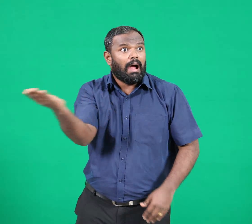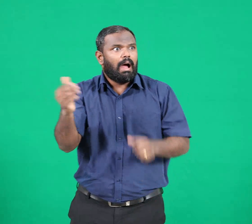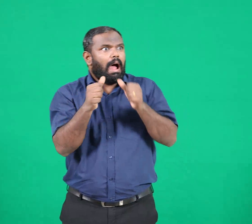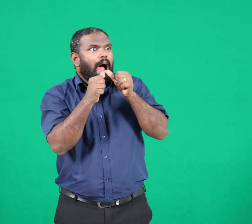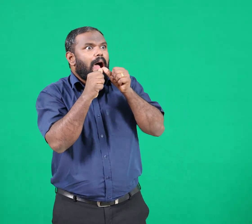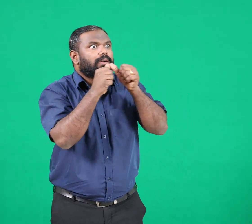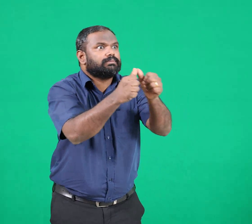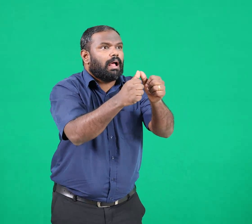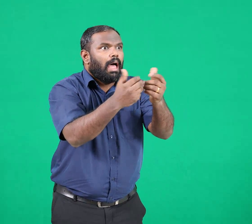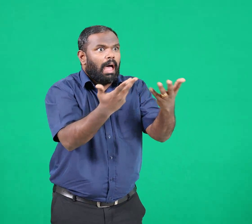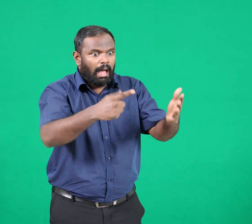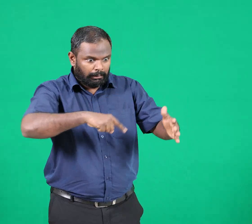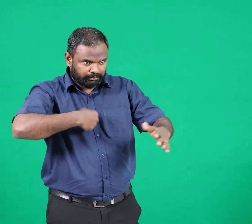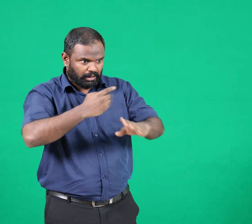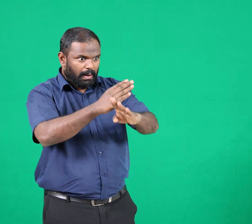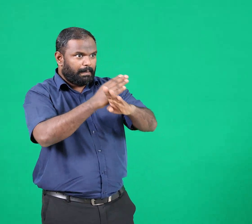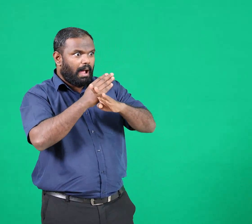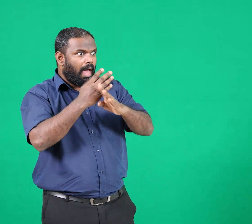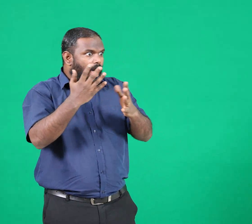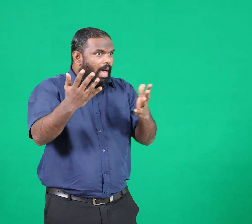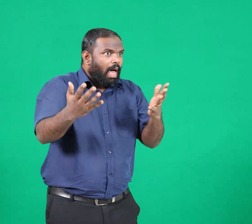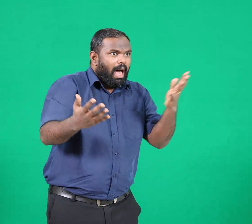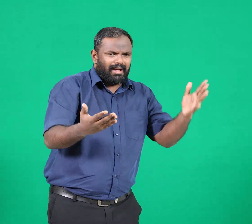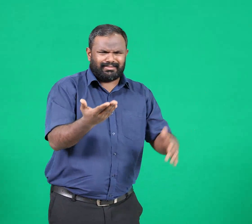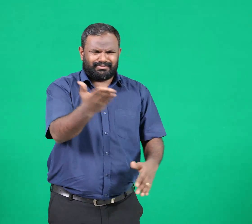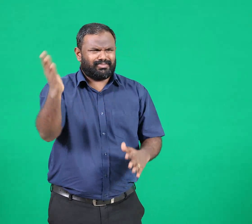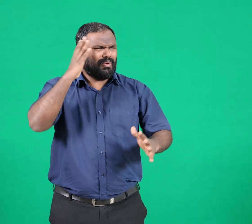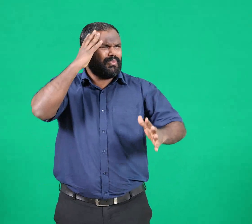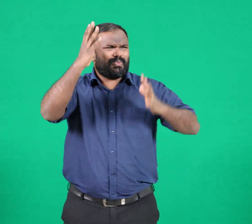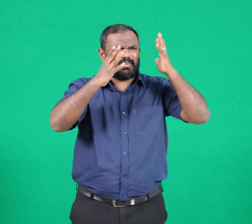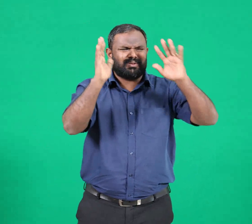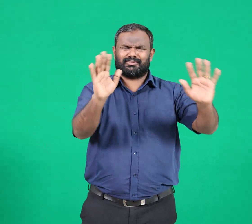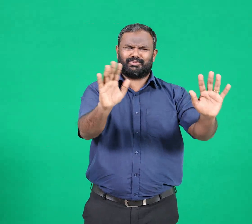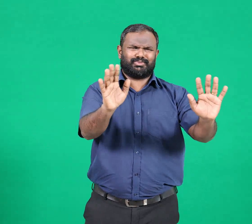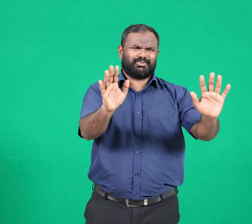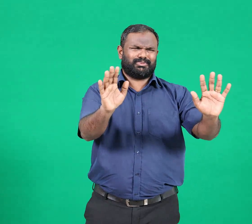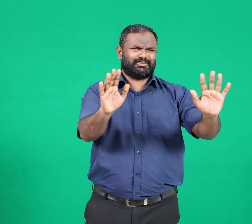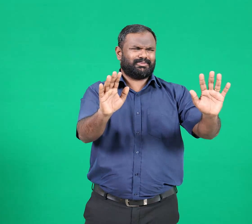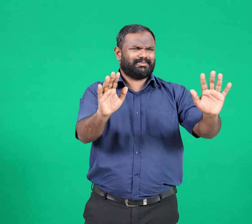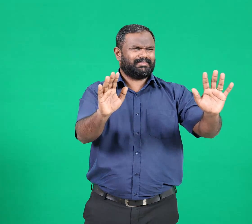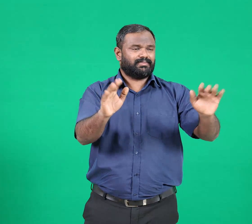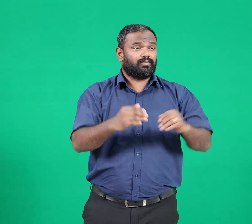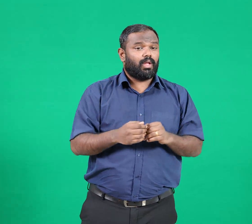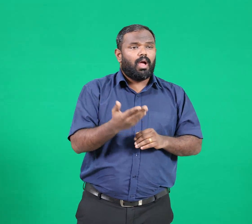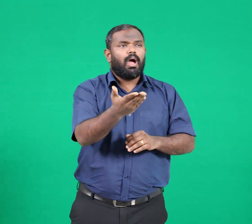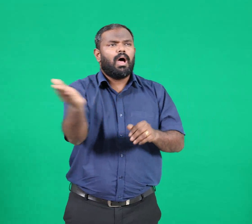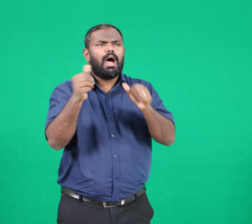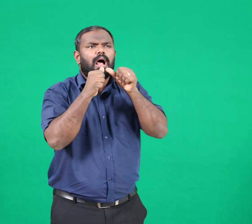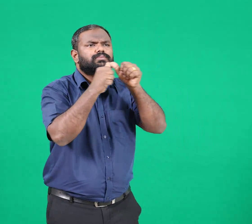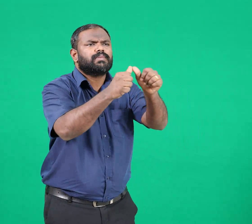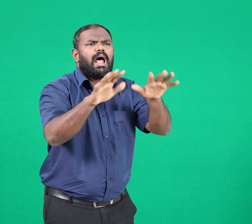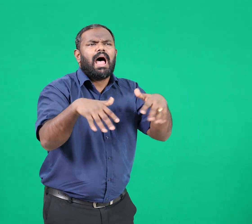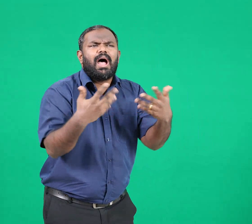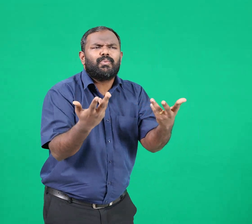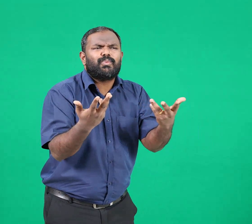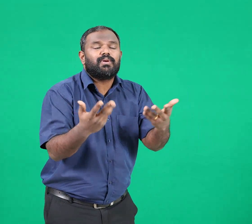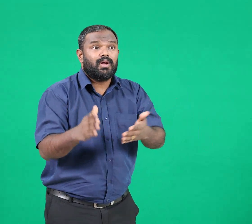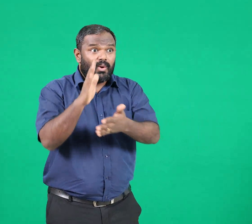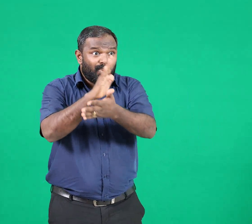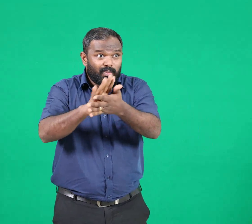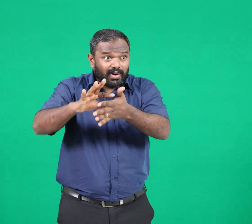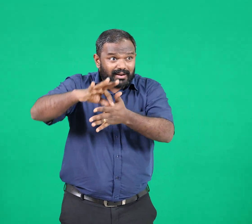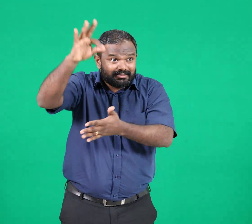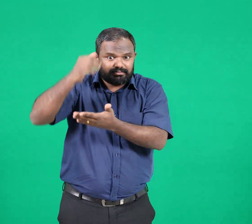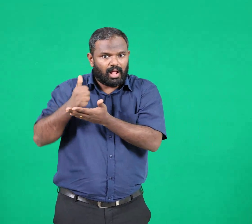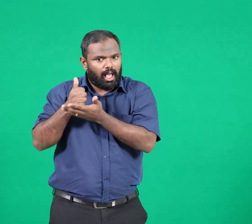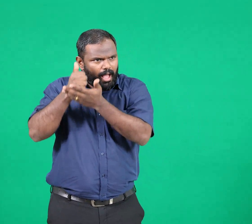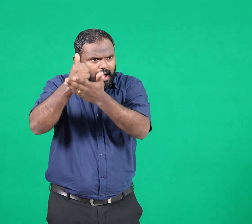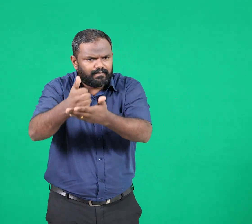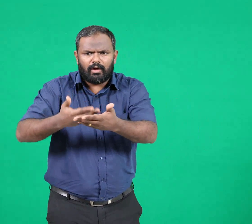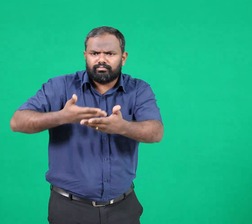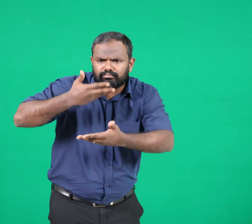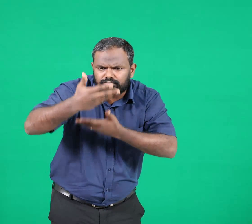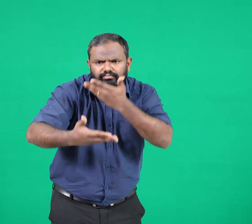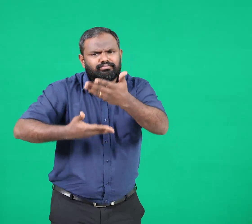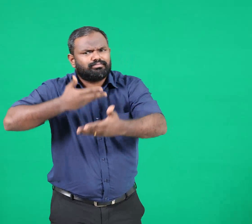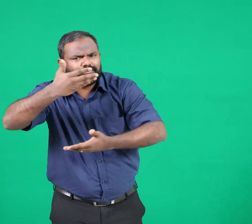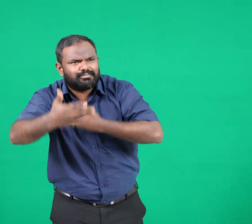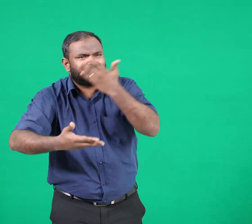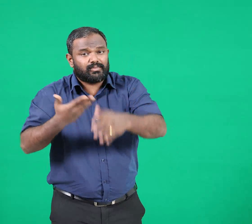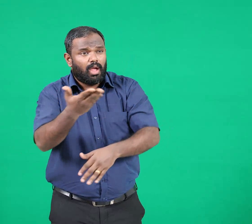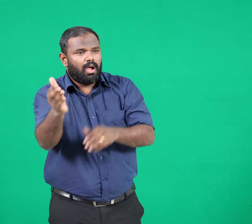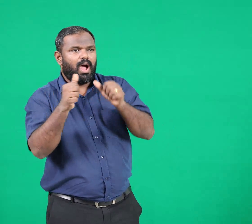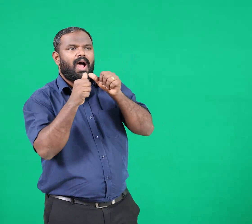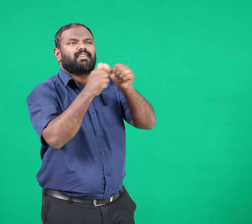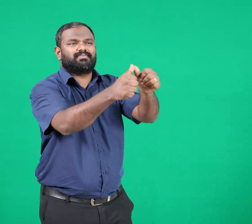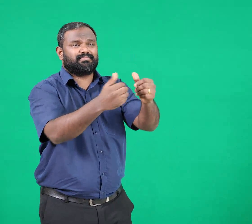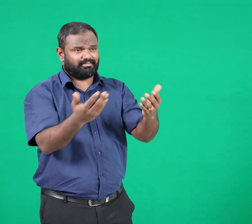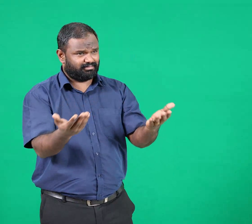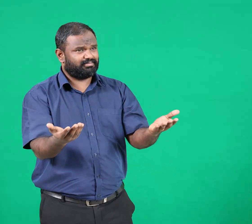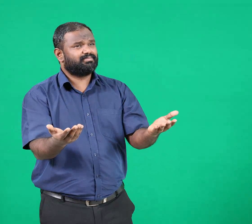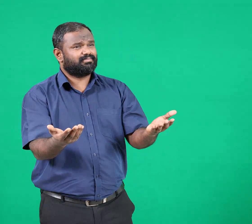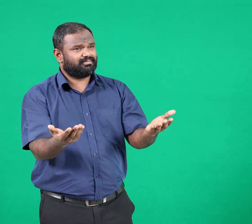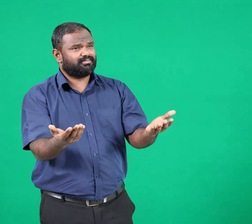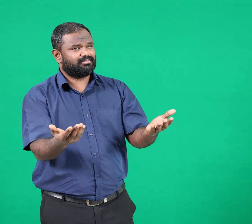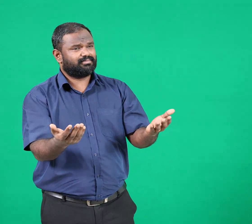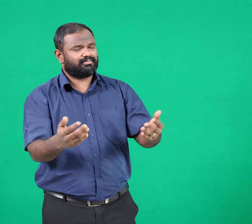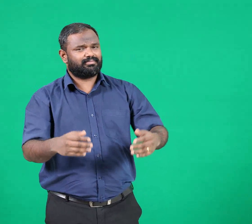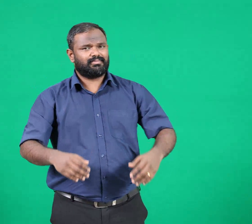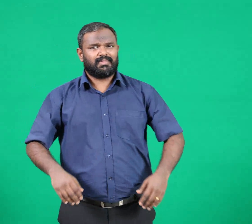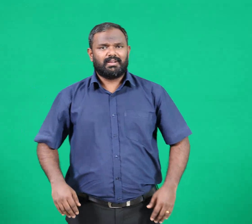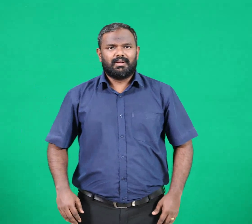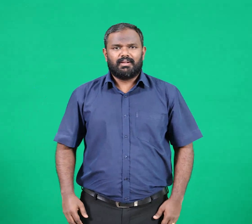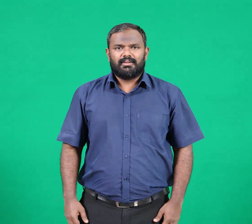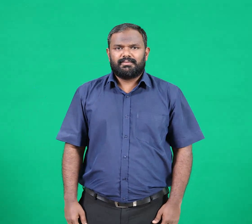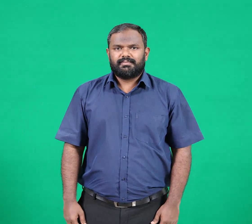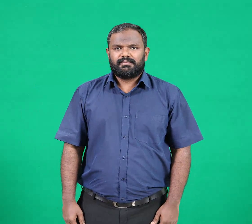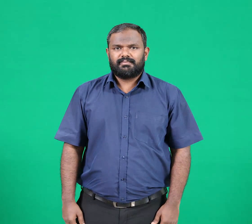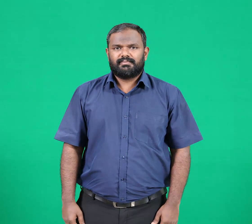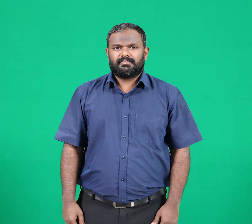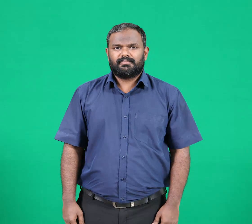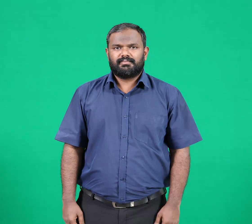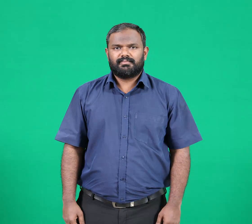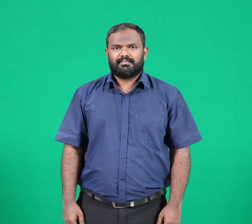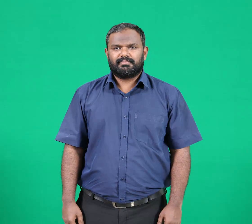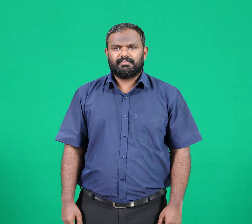For at that time the Holy Spirit will teach you what you should say."